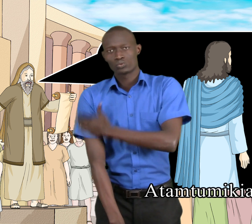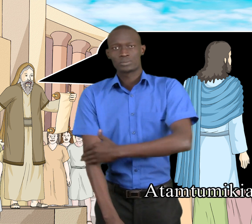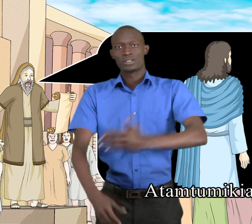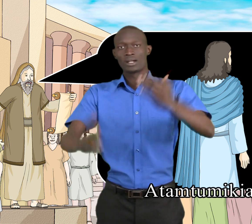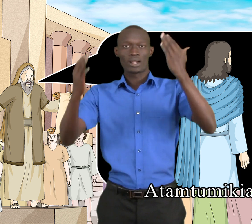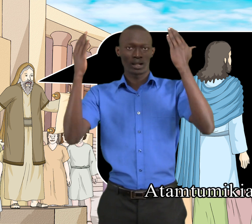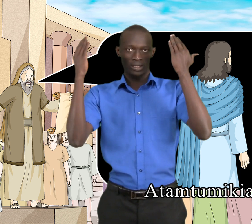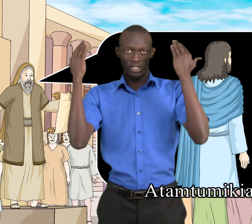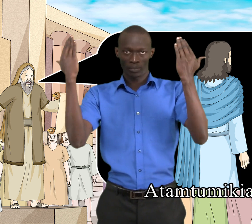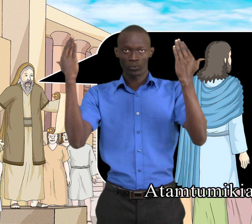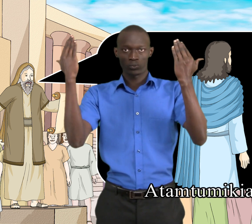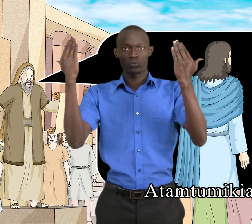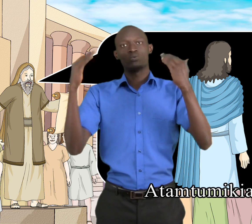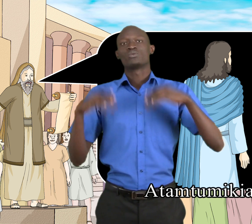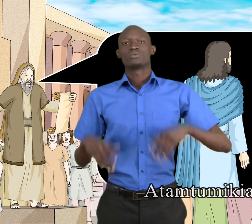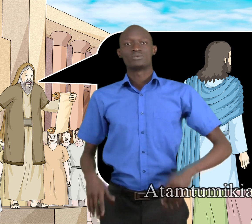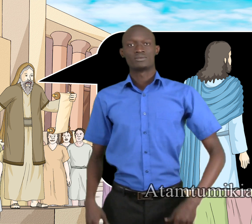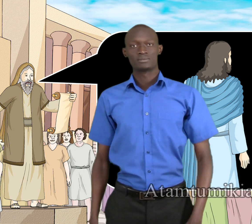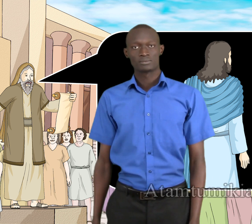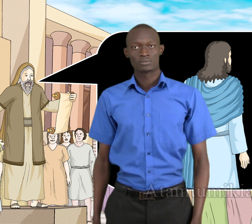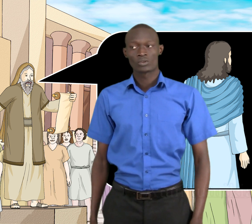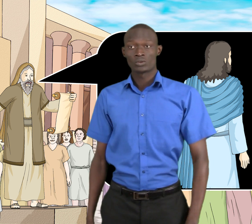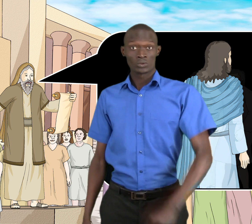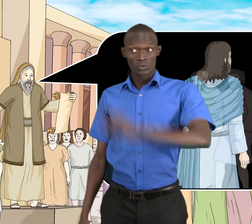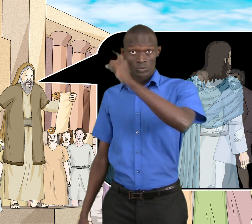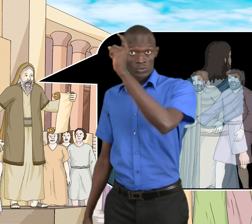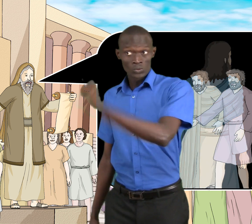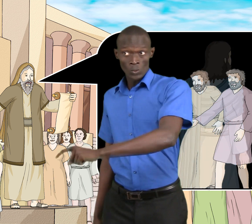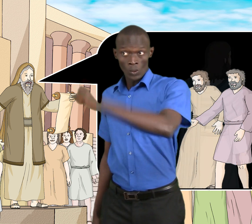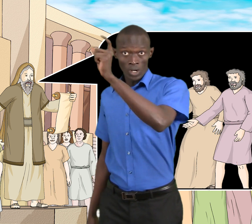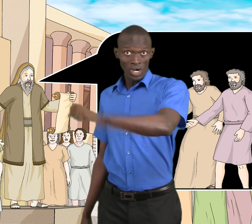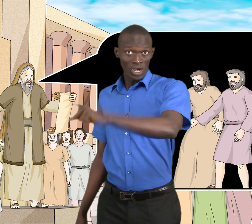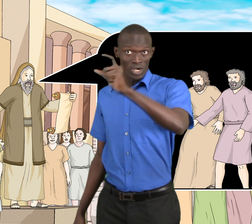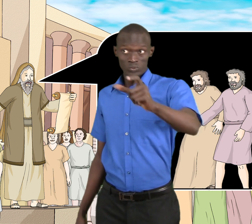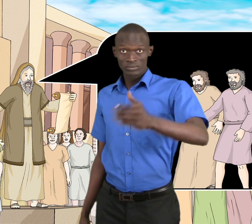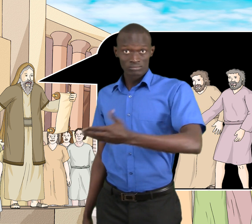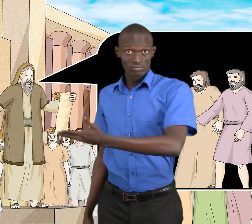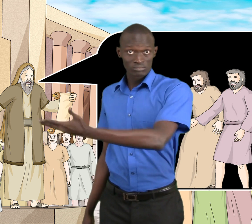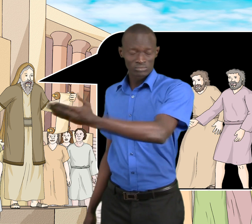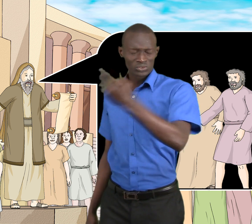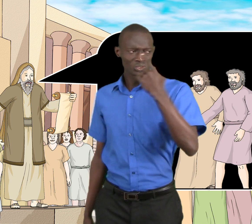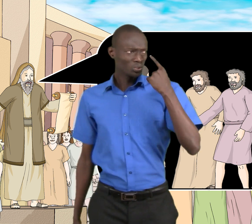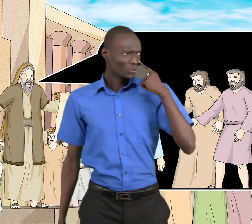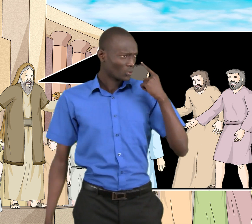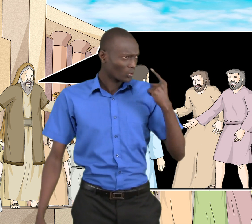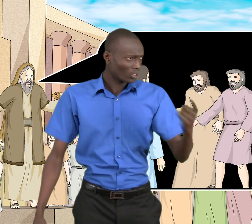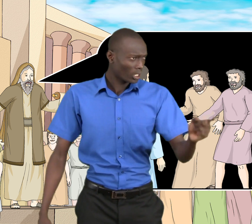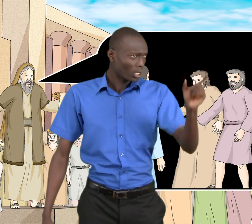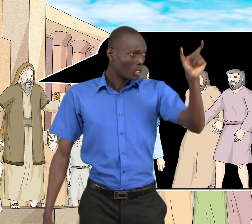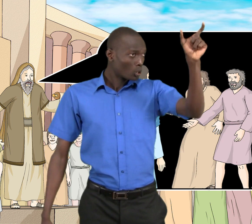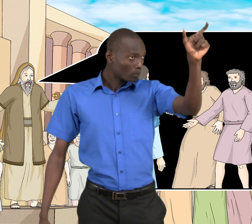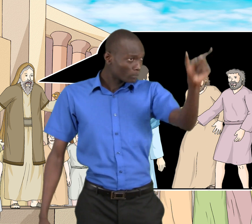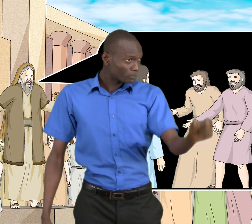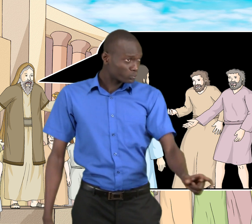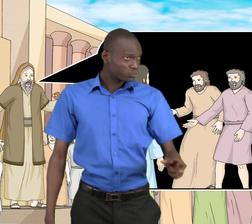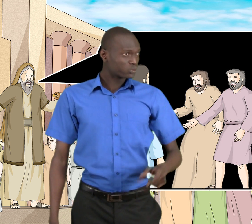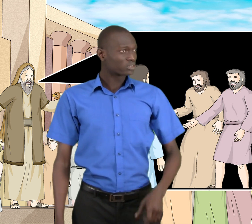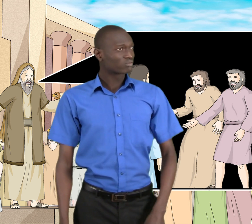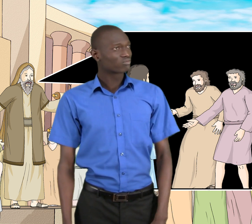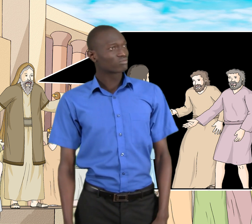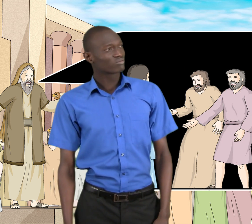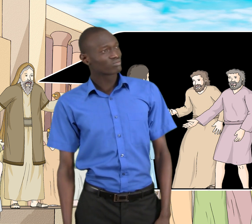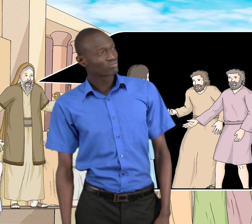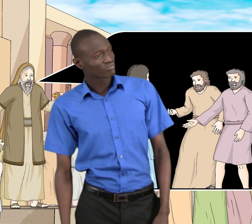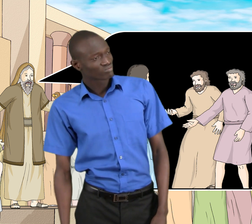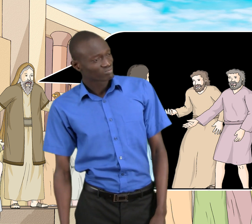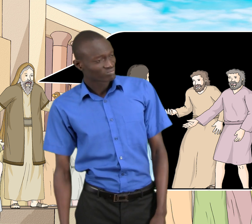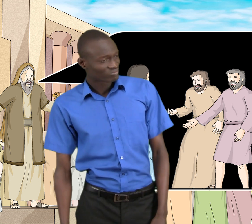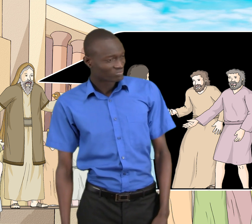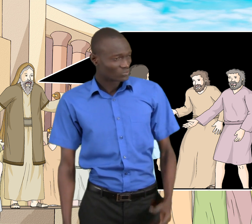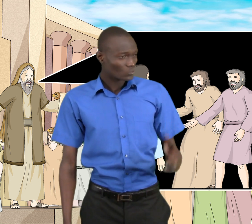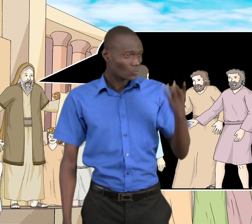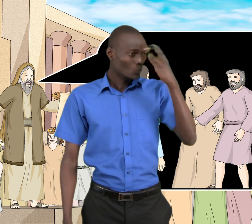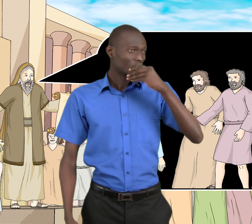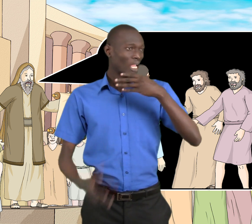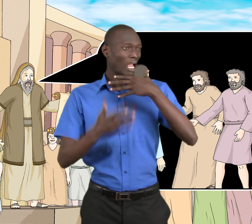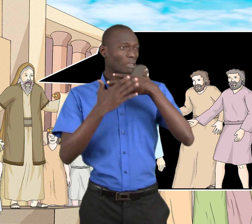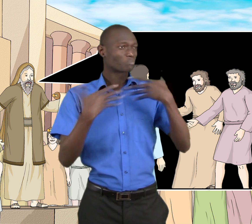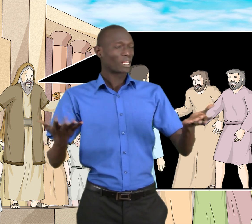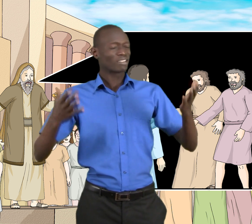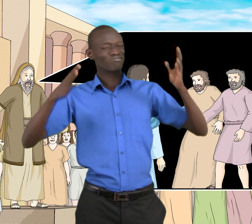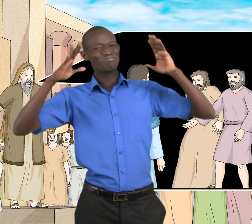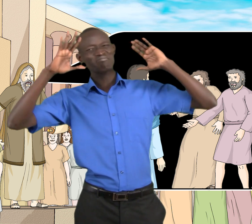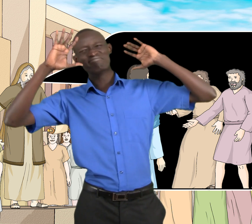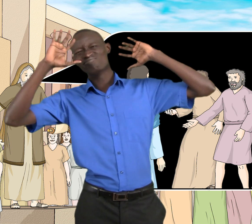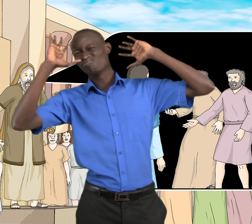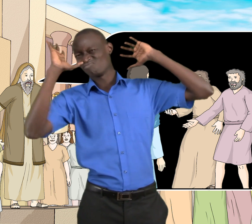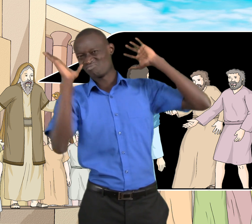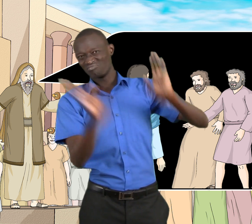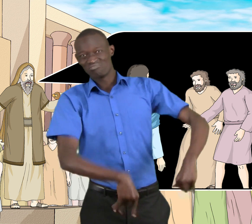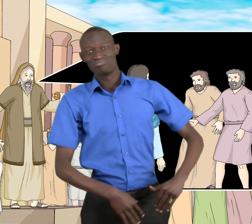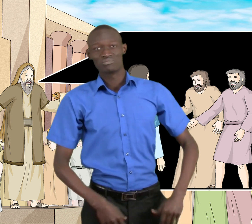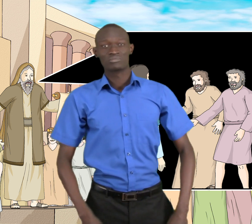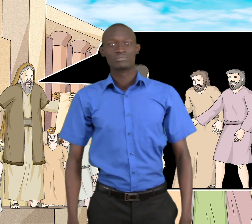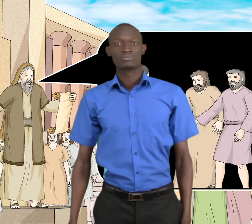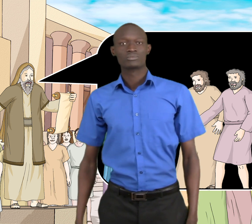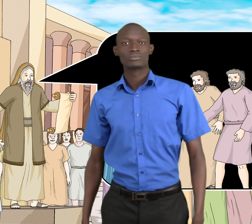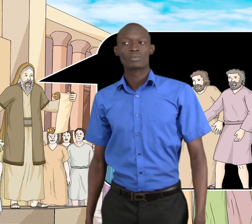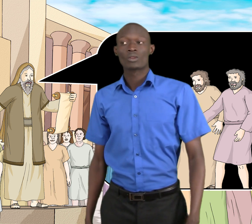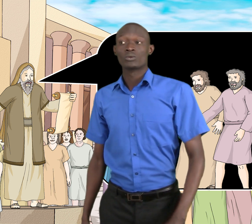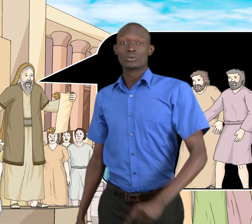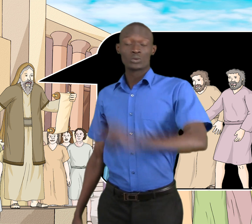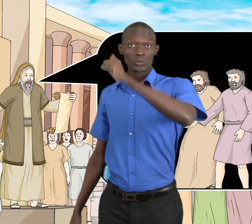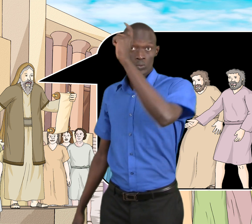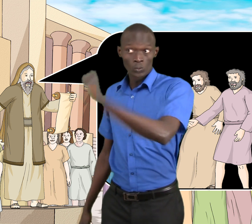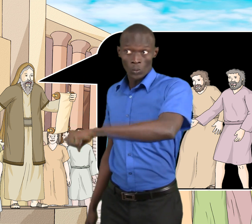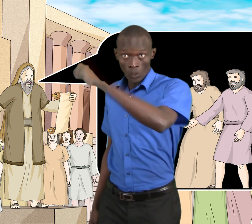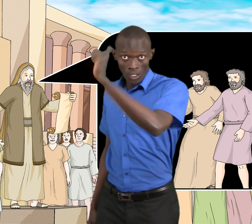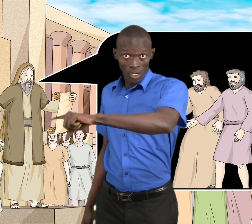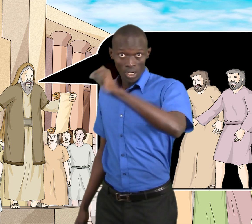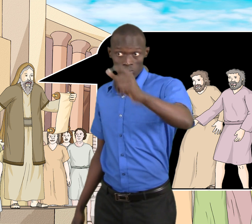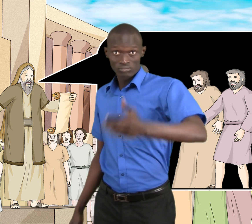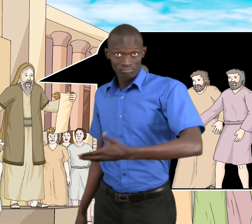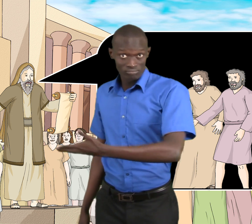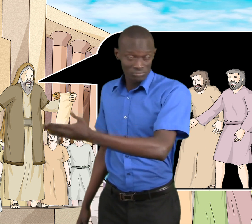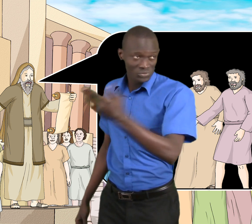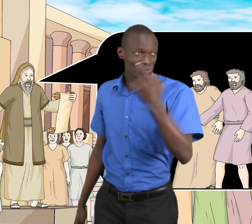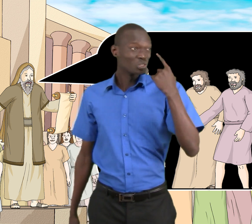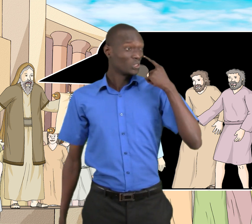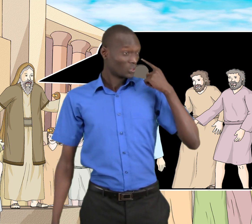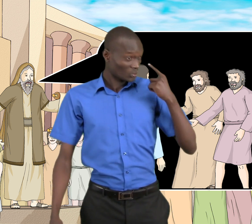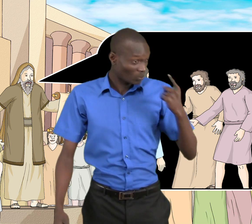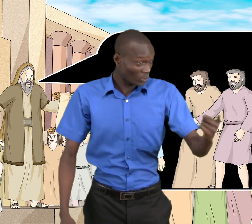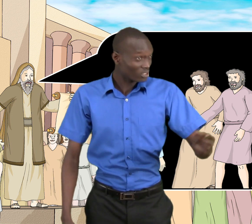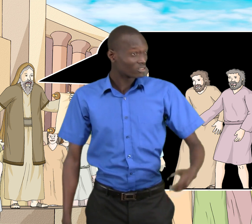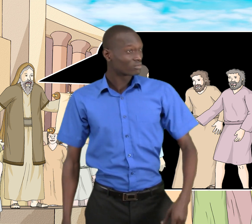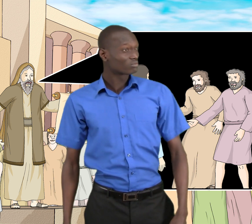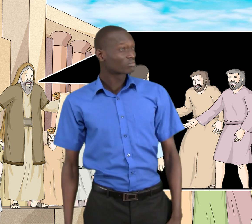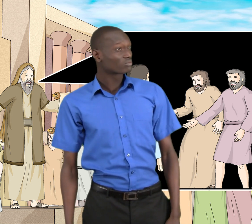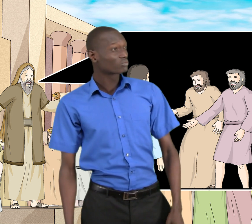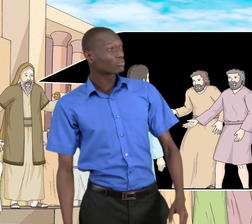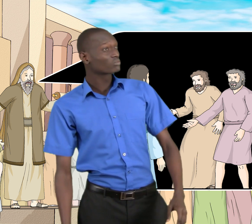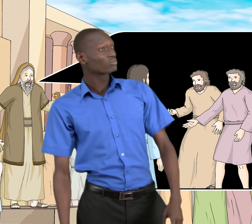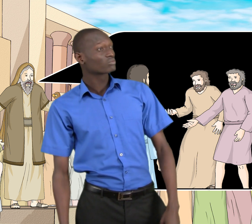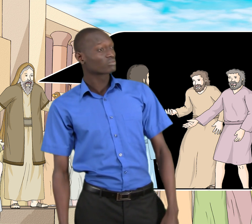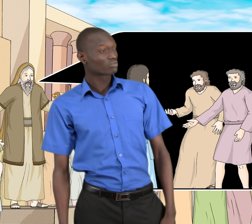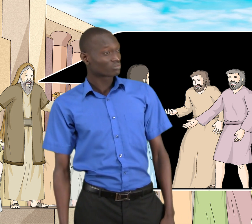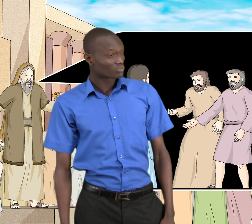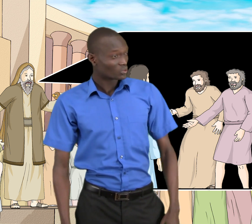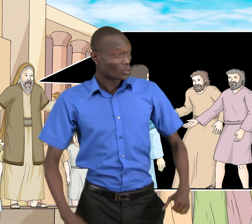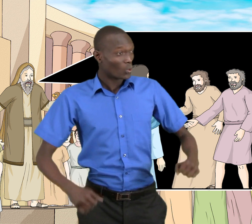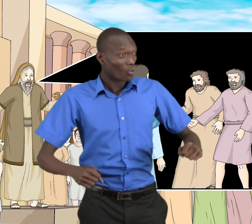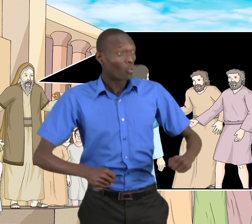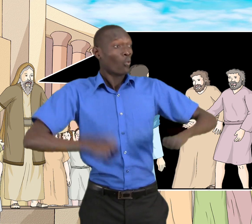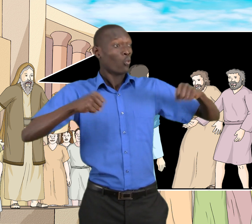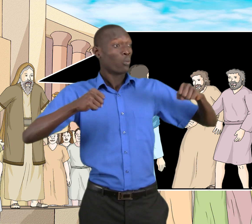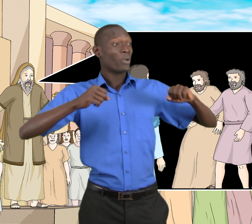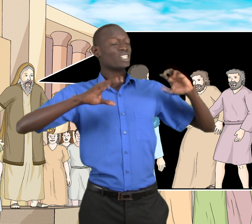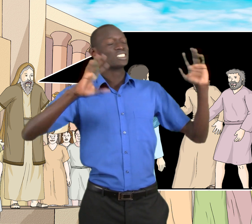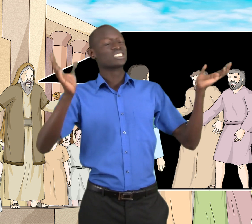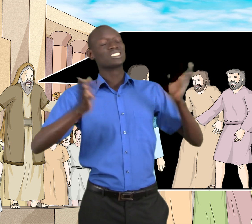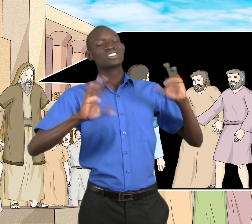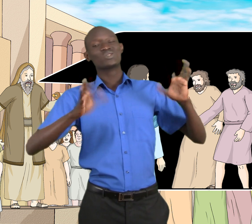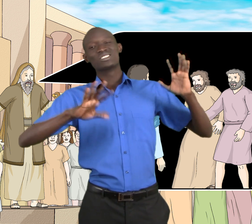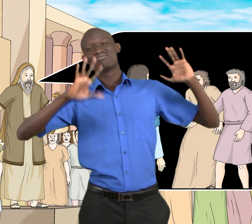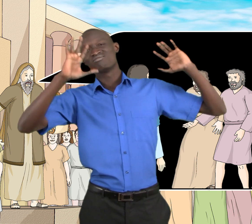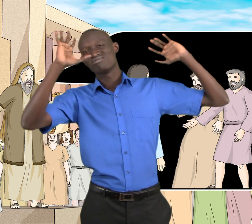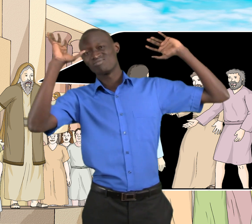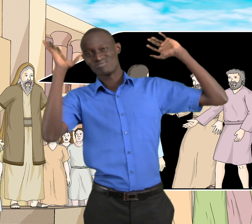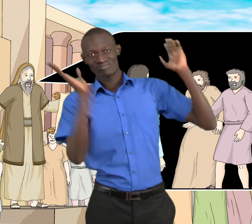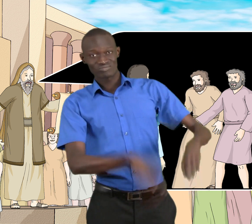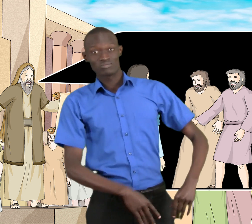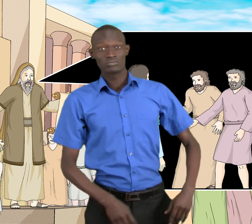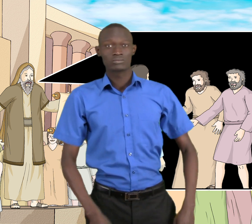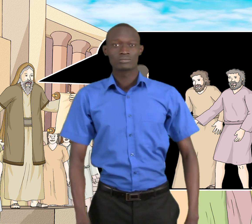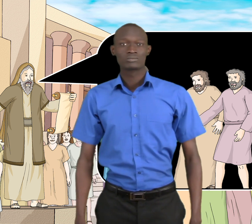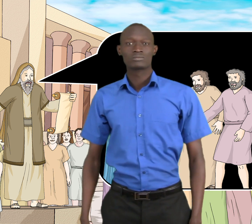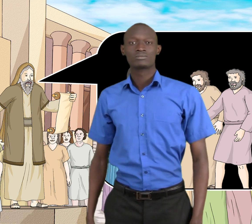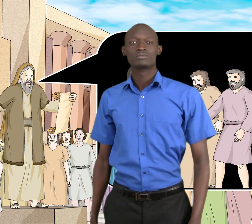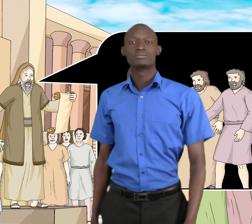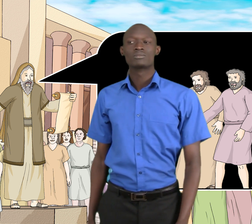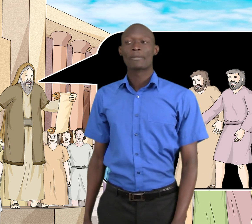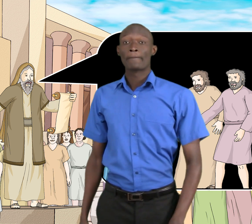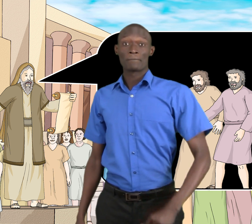He was despised and rejected by men, a man of sorrows, acquainted with grief. Like one from whom men hide their faces, He was despised, and we esteemed Him not.